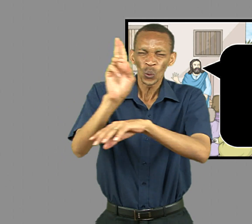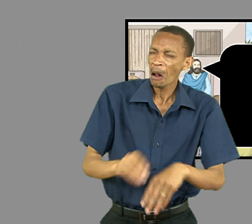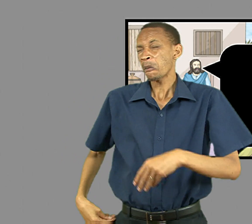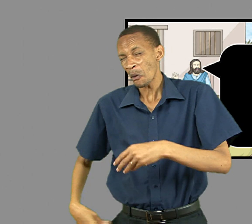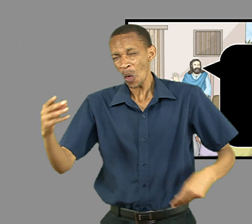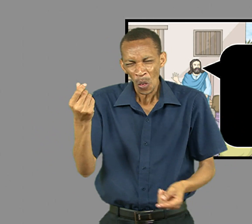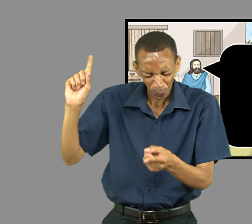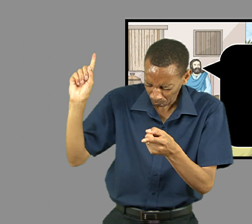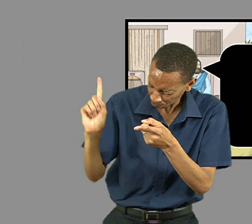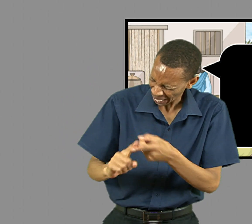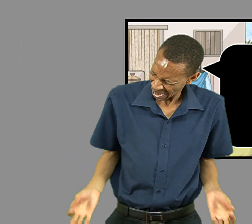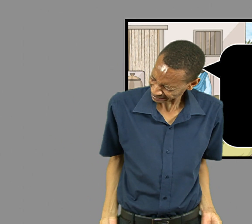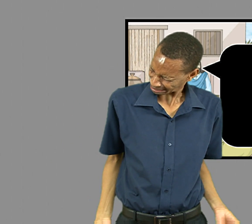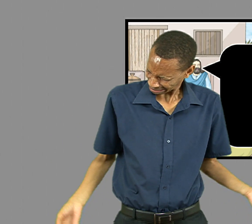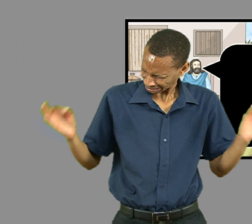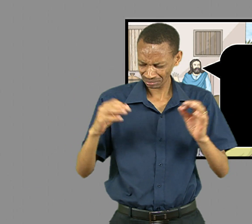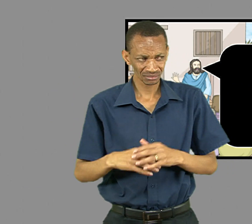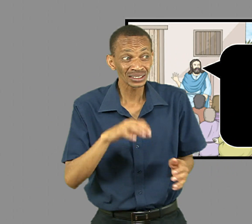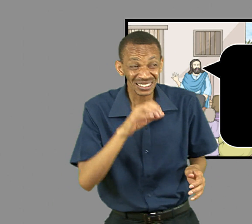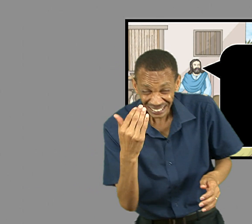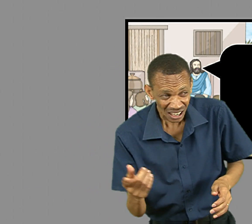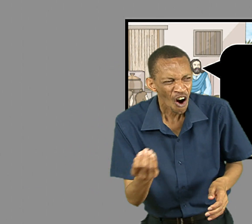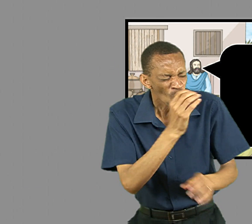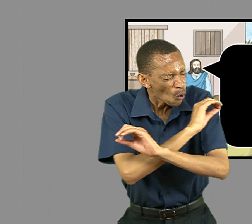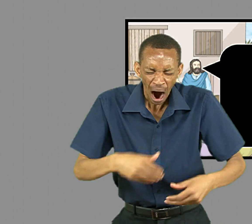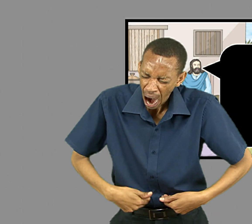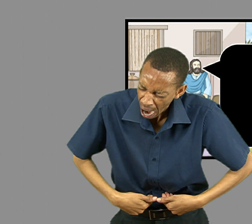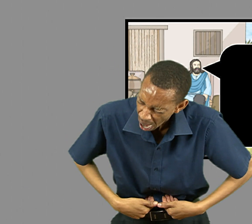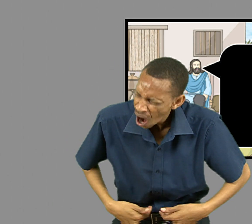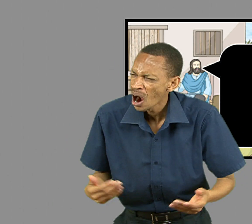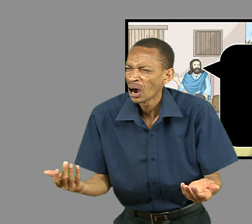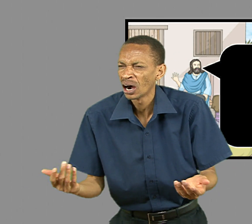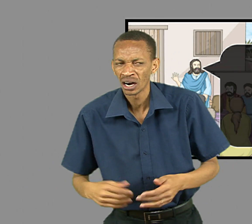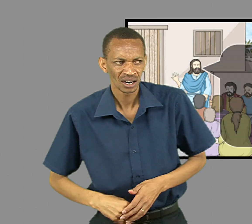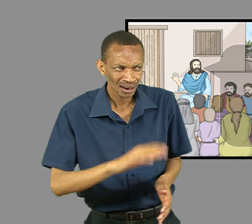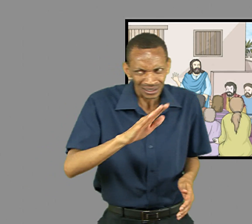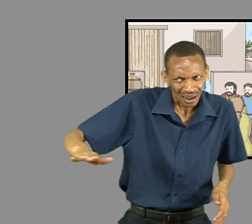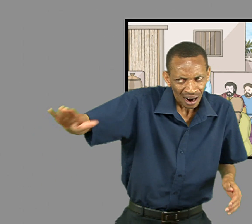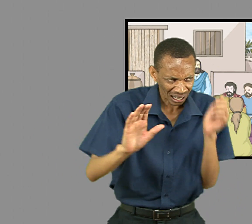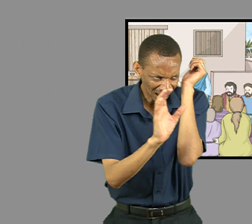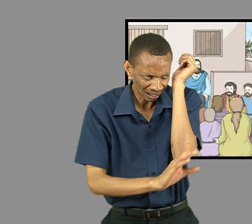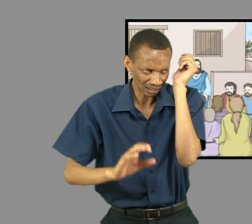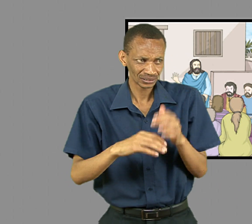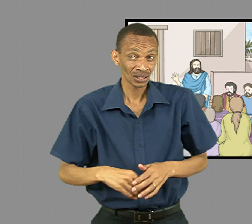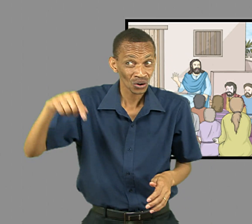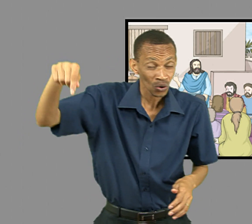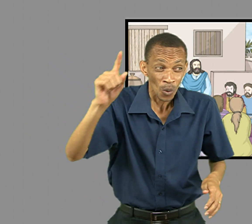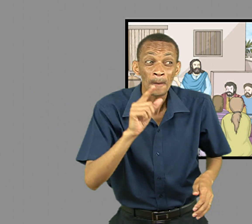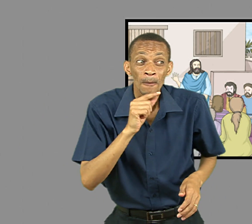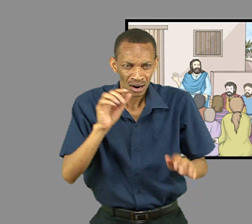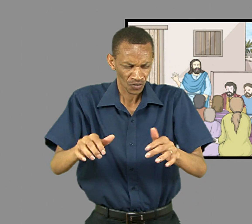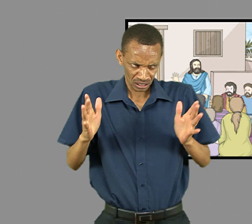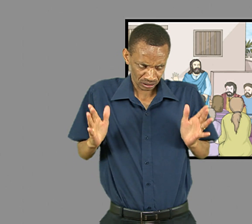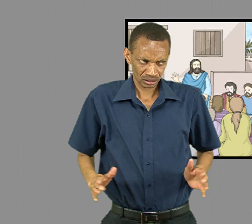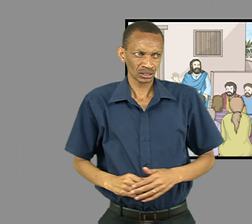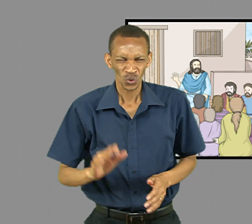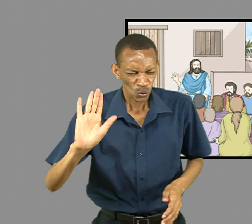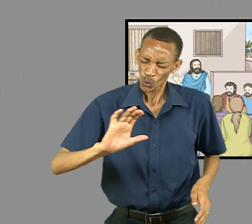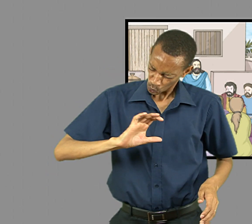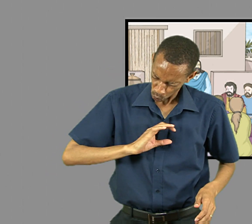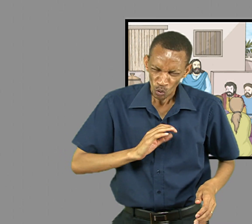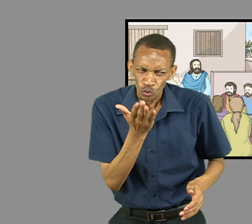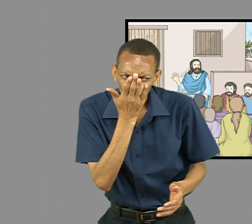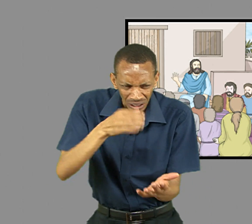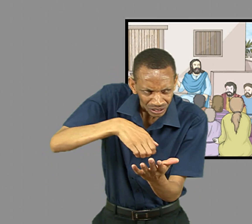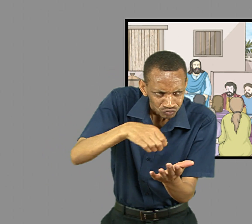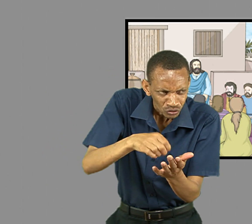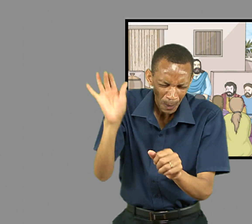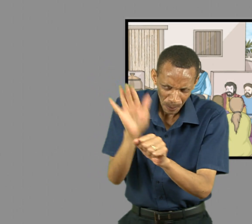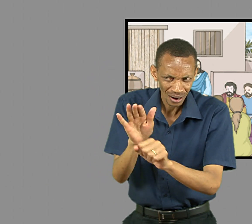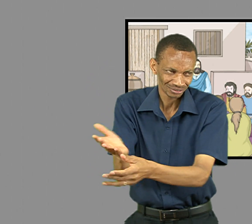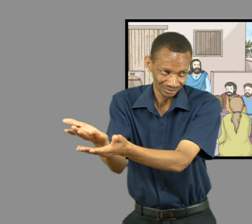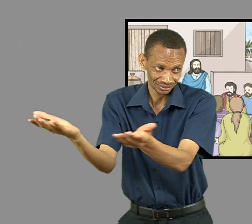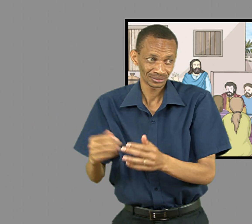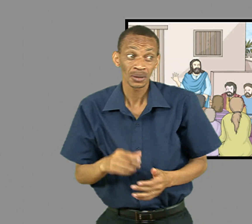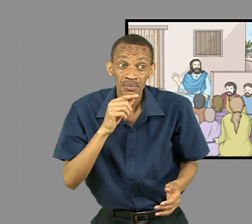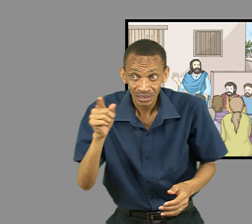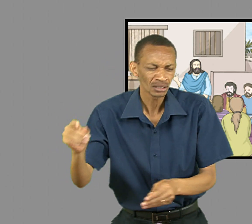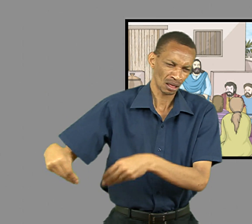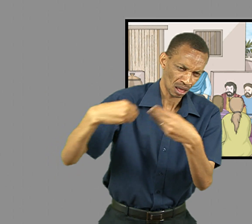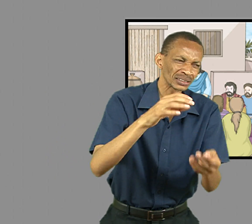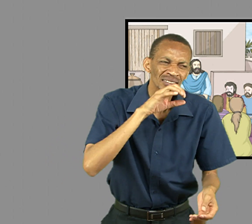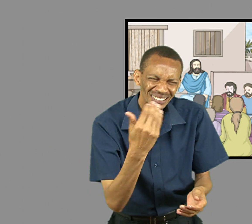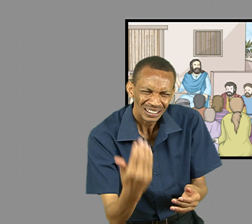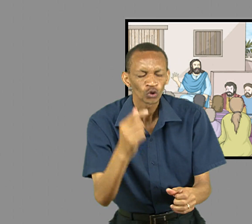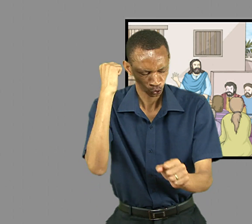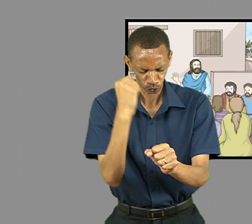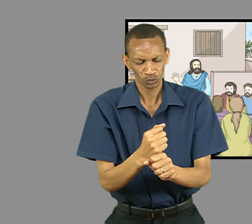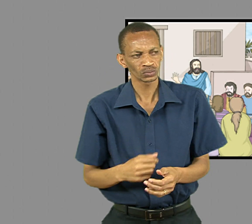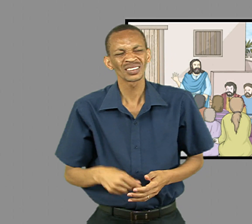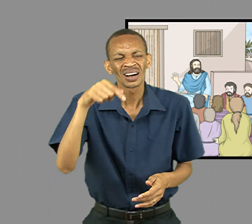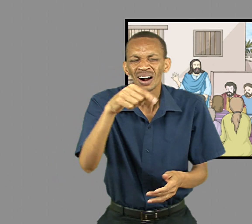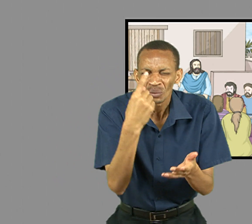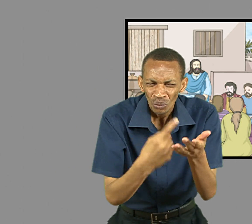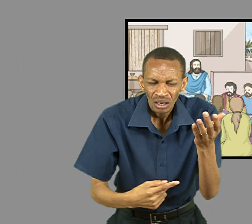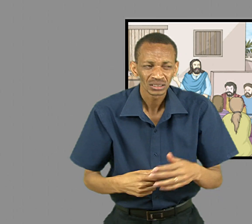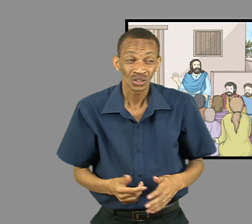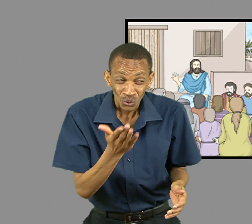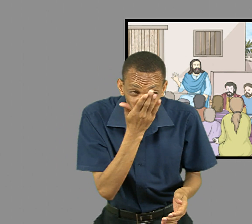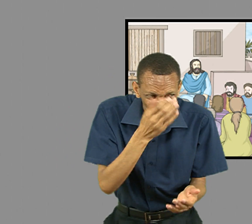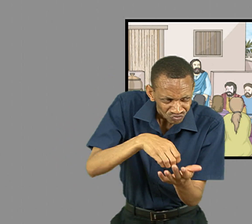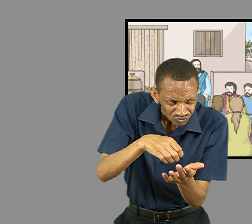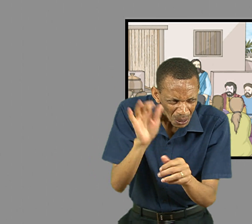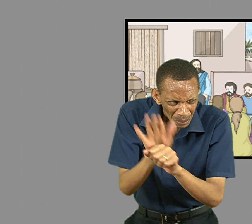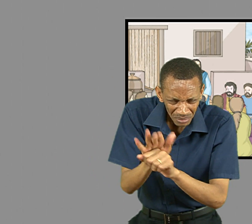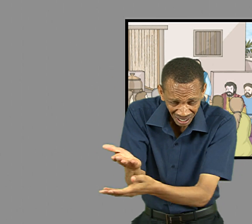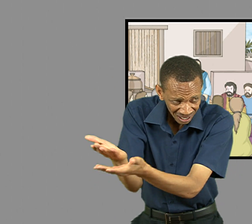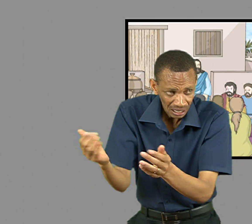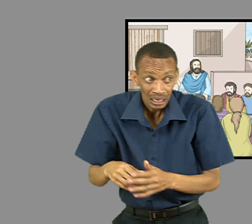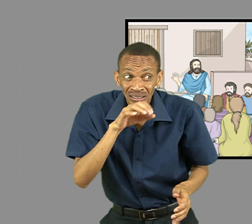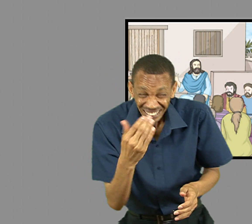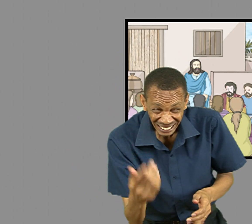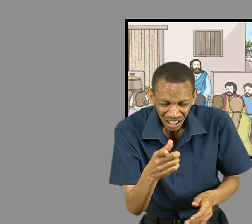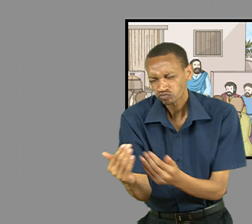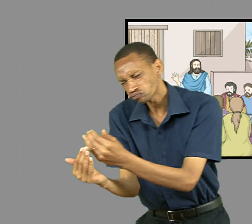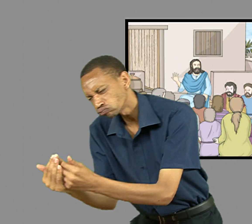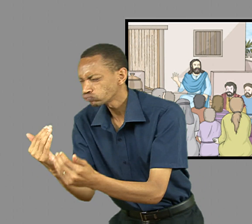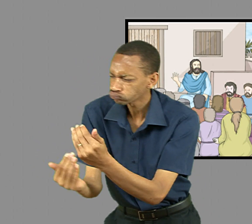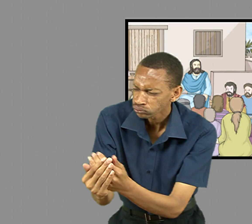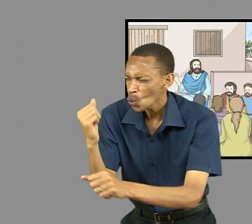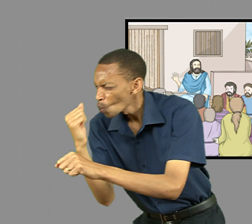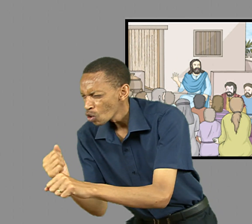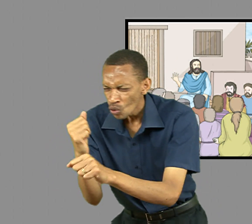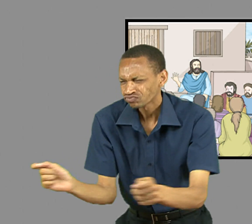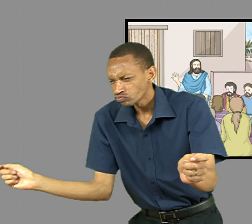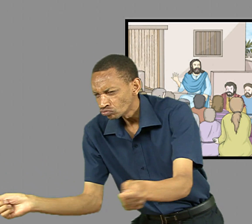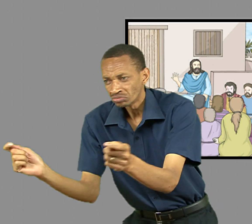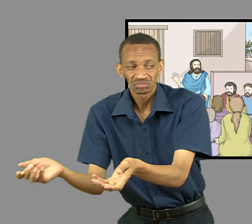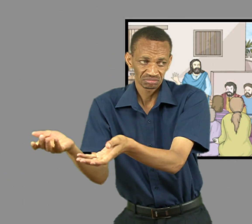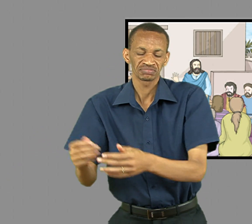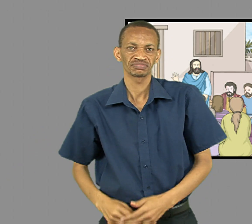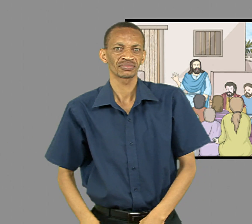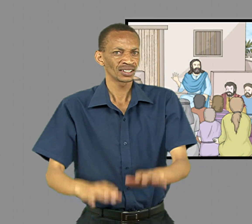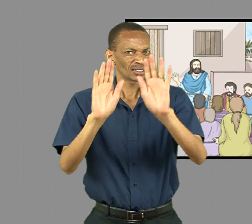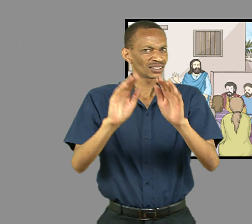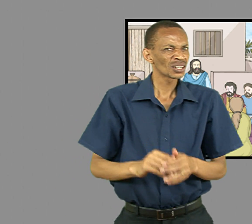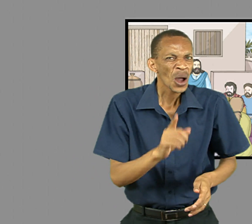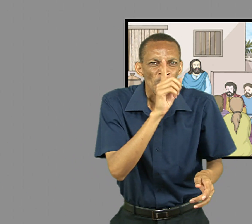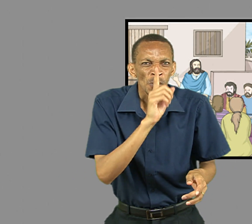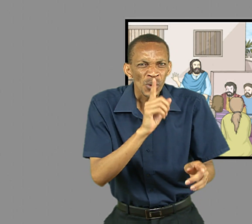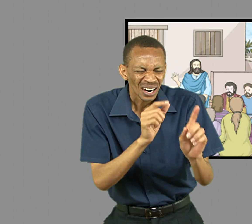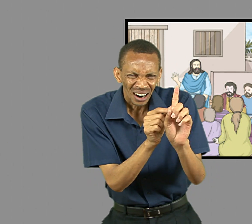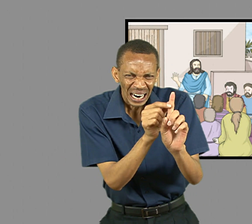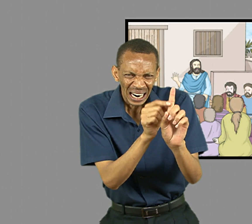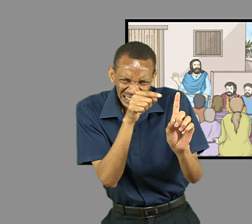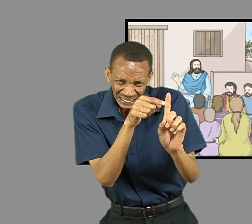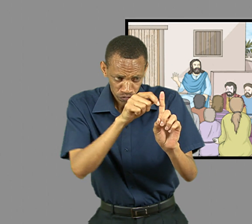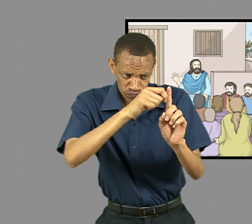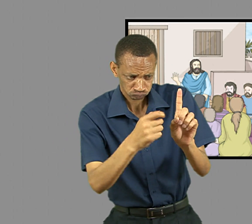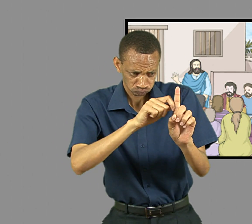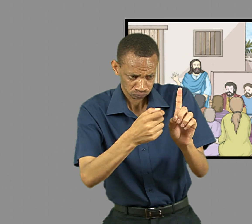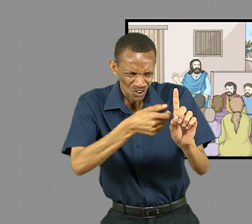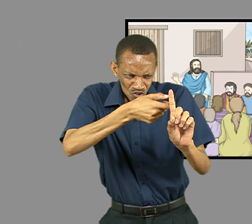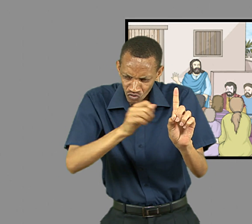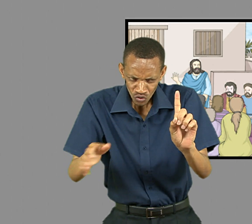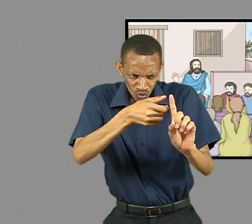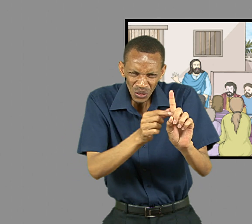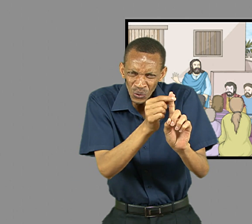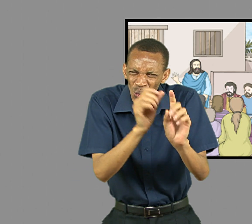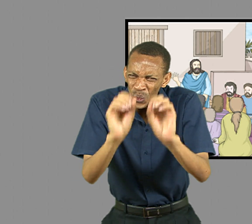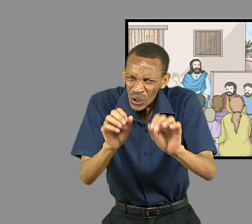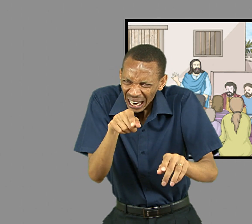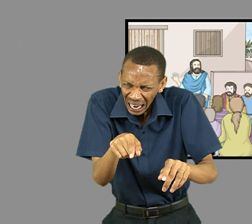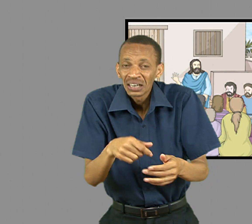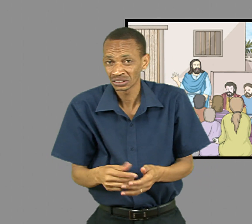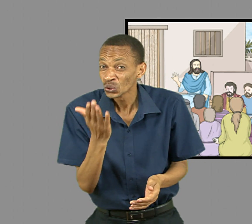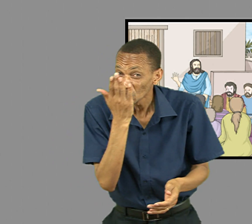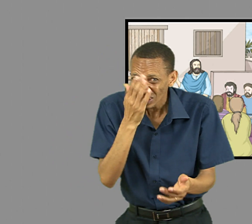After he had spent all he had, a severe famine swept through that country, and he began to be in need. So he went and hired himself out to a citizen of that country, who sent him into his fields to feed the pigs.